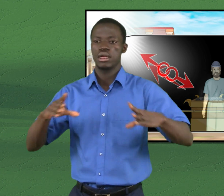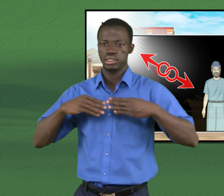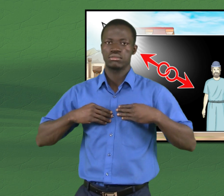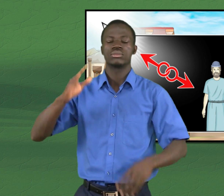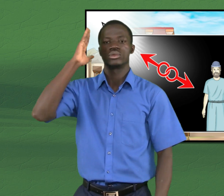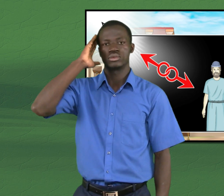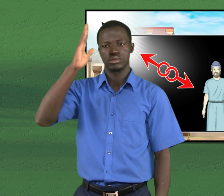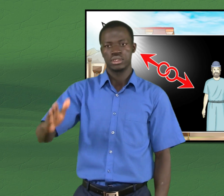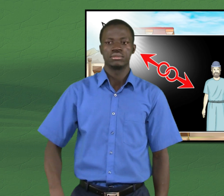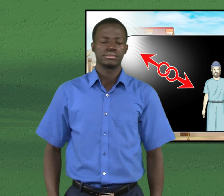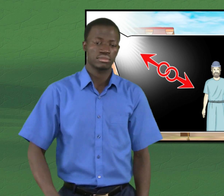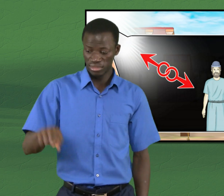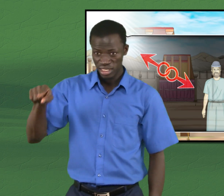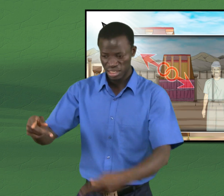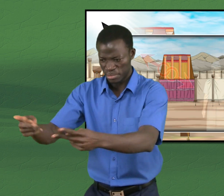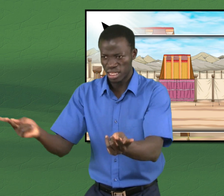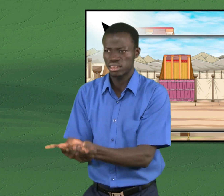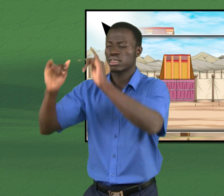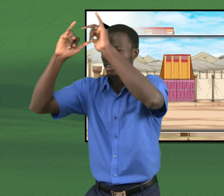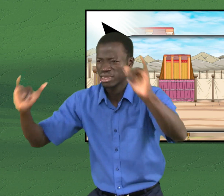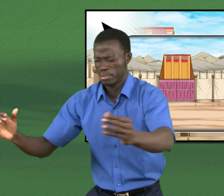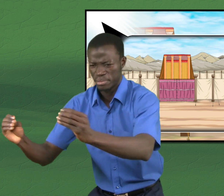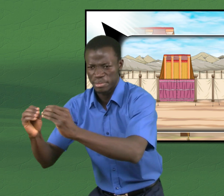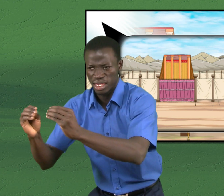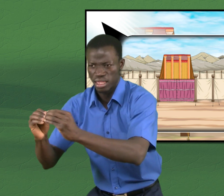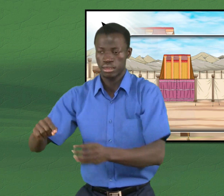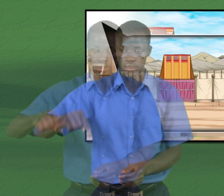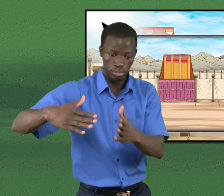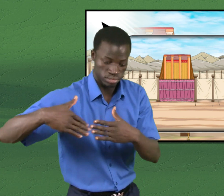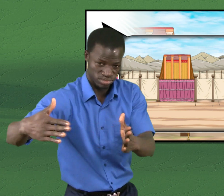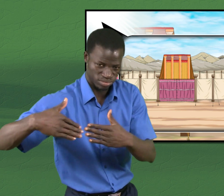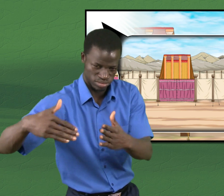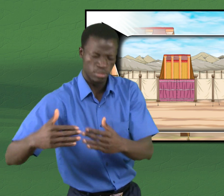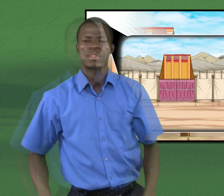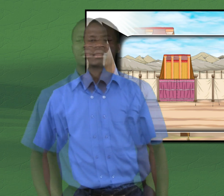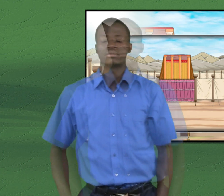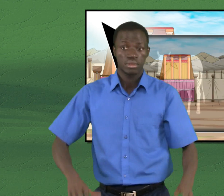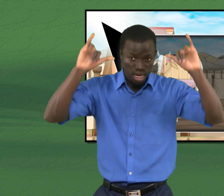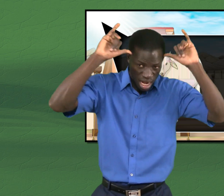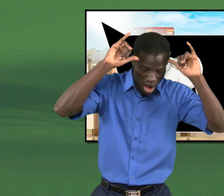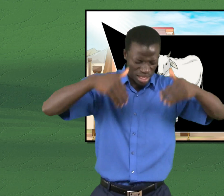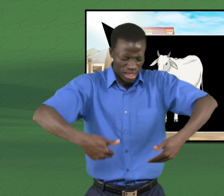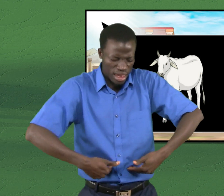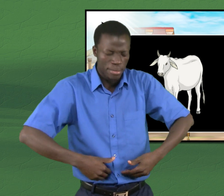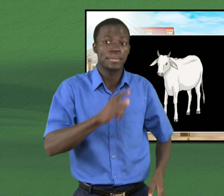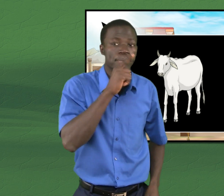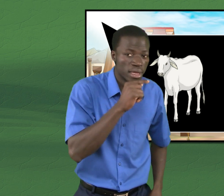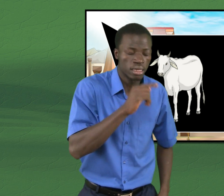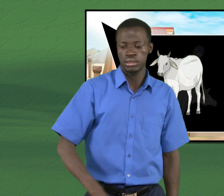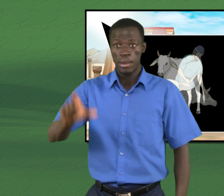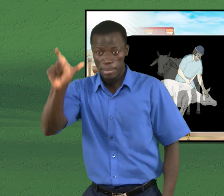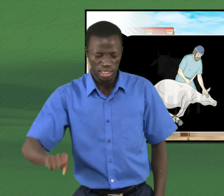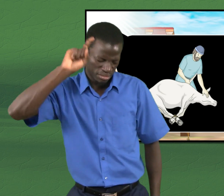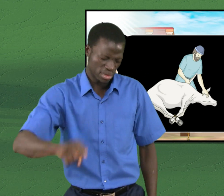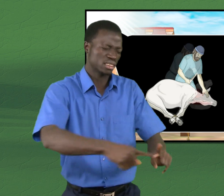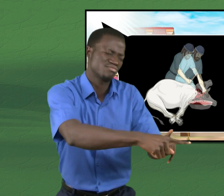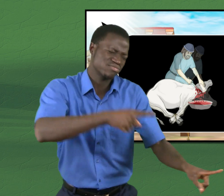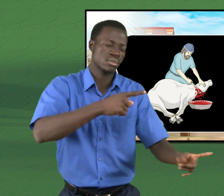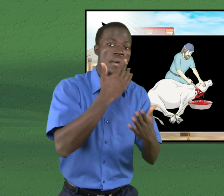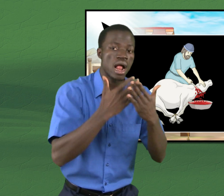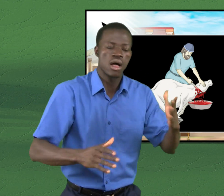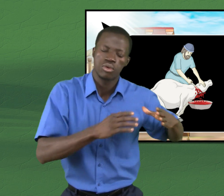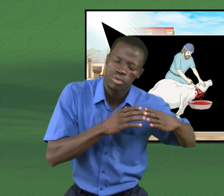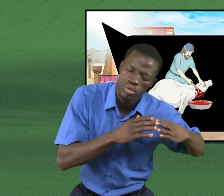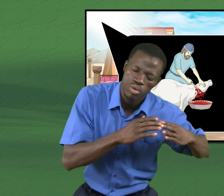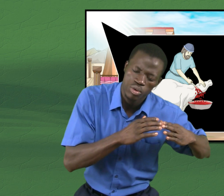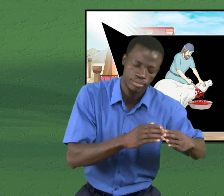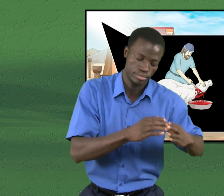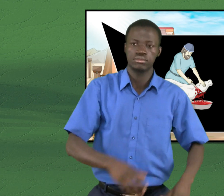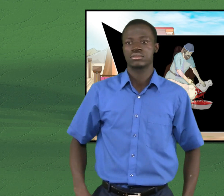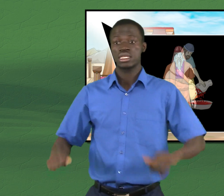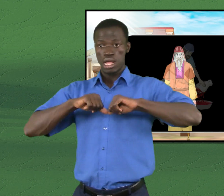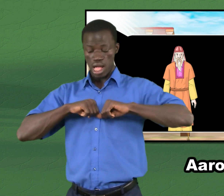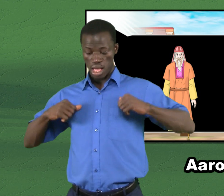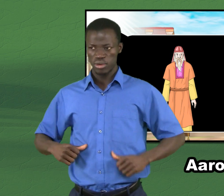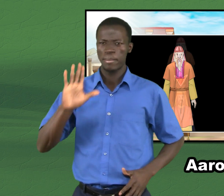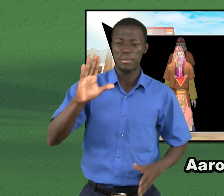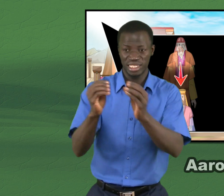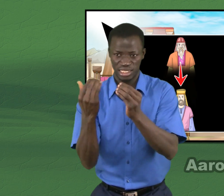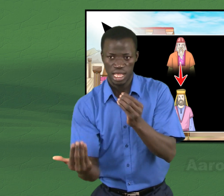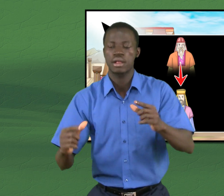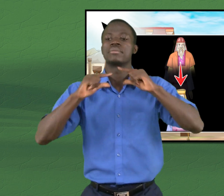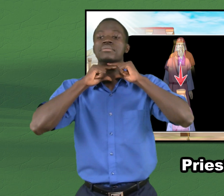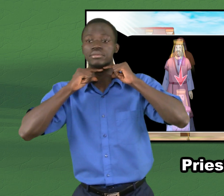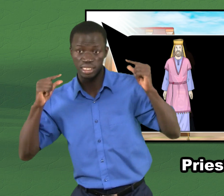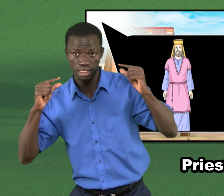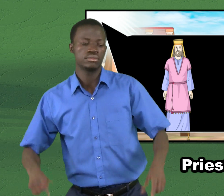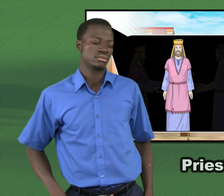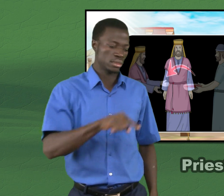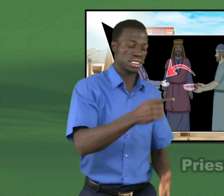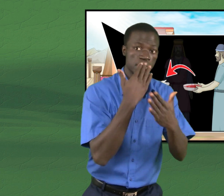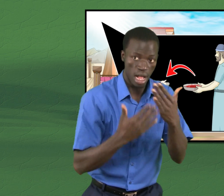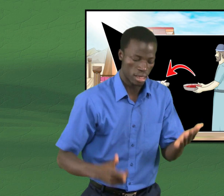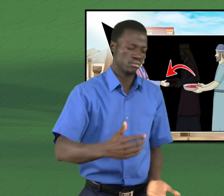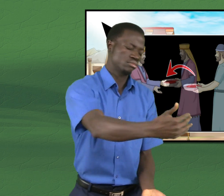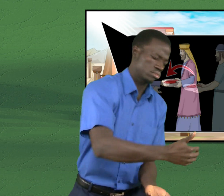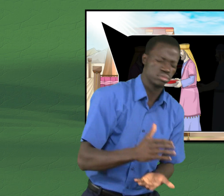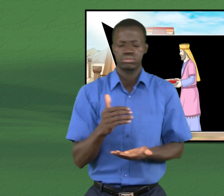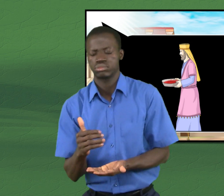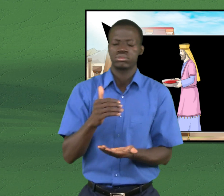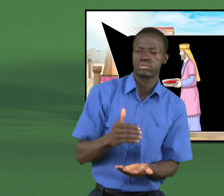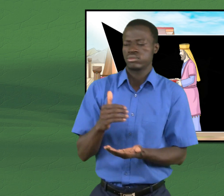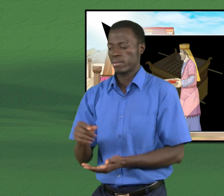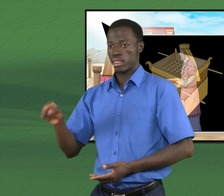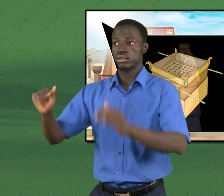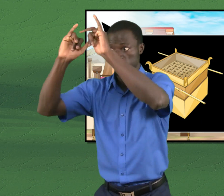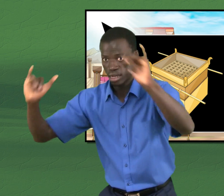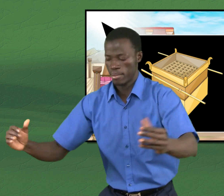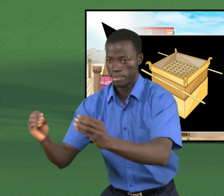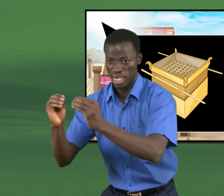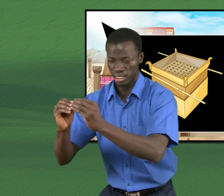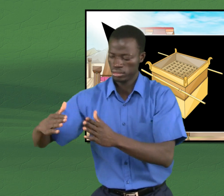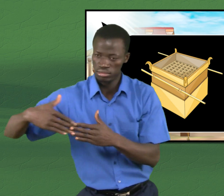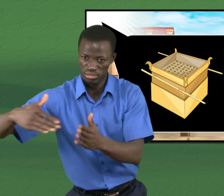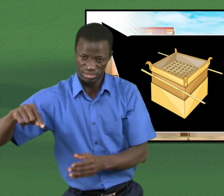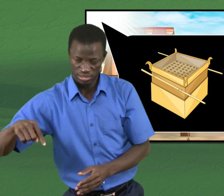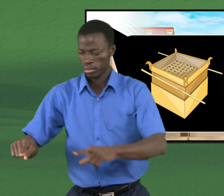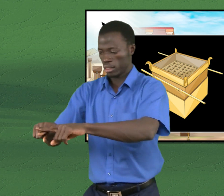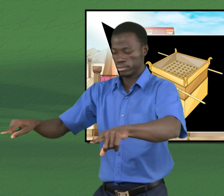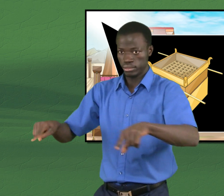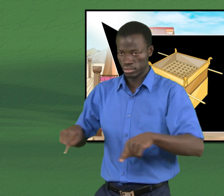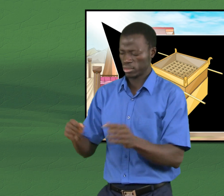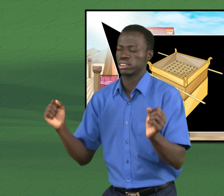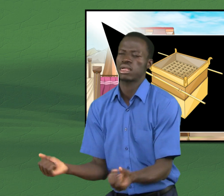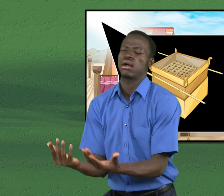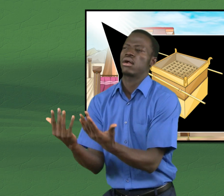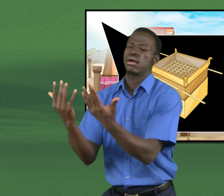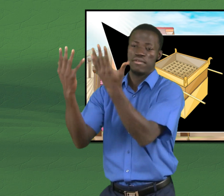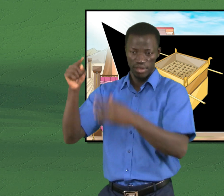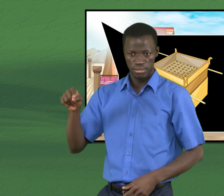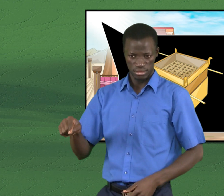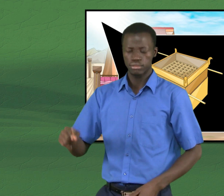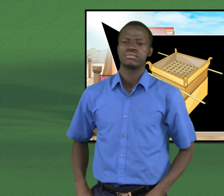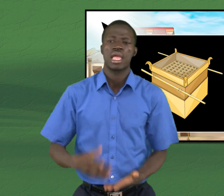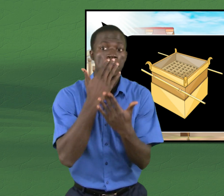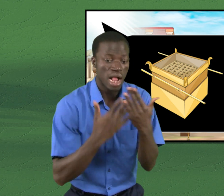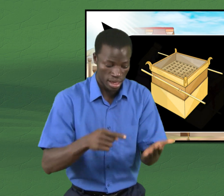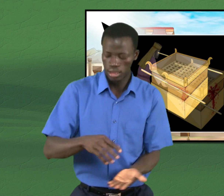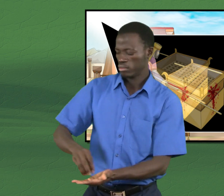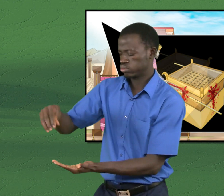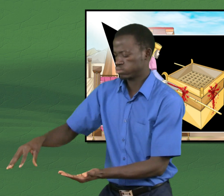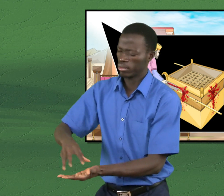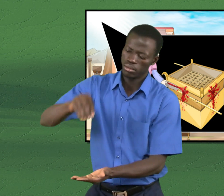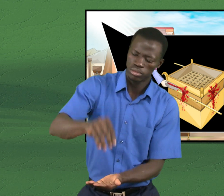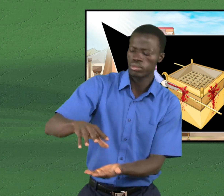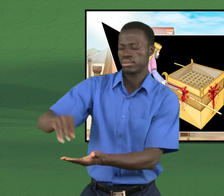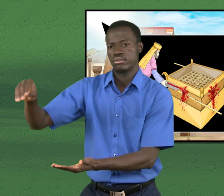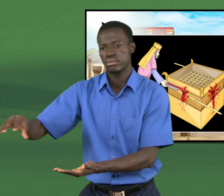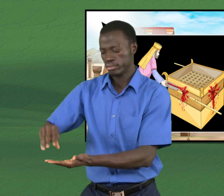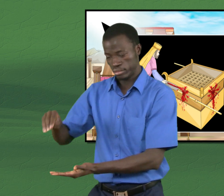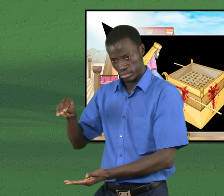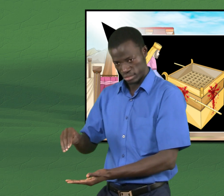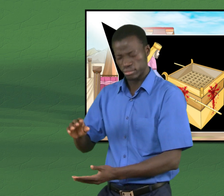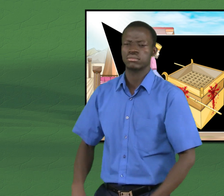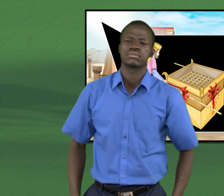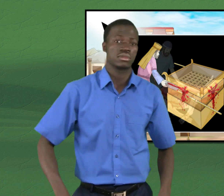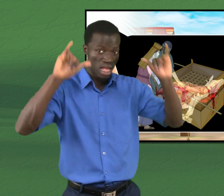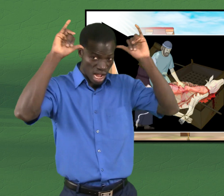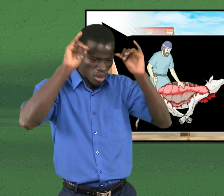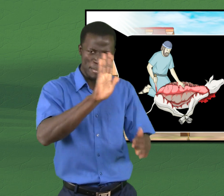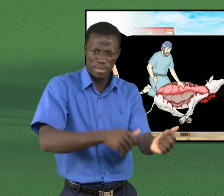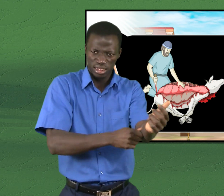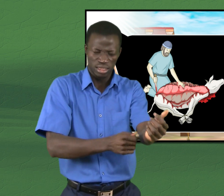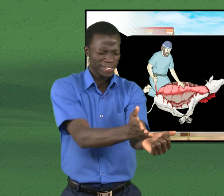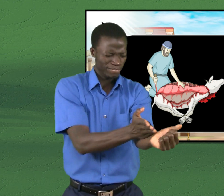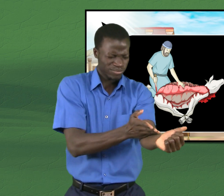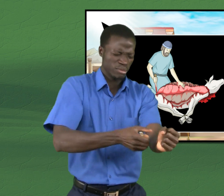And he shall slaughter the young bull before the LORD, and Aaron’s sons the priests are to present the blood and sprinkle it on all sides of the altar at the entrance to the Tent of Meeting.